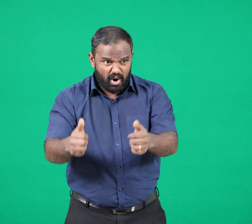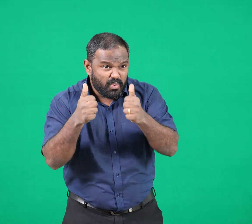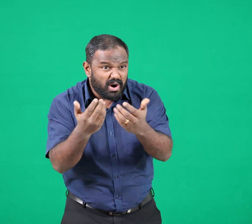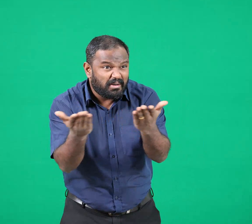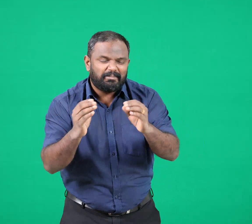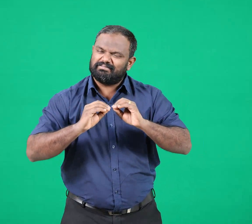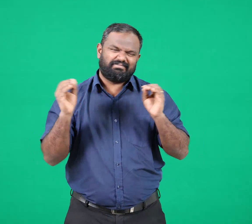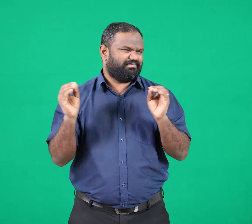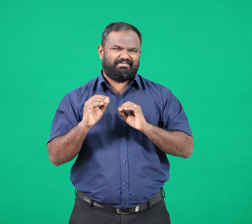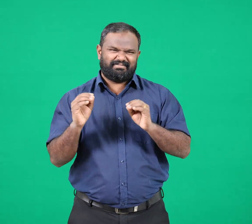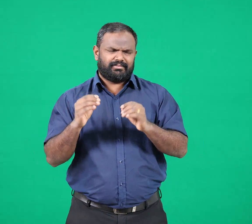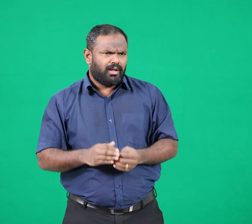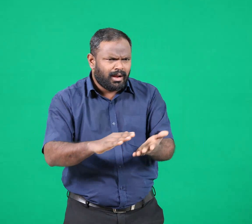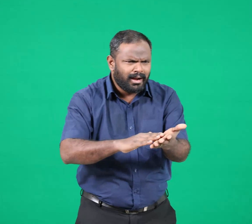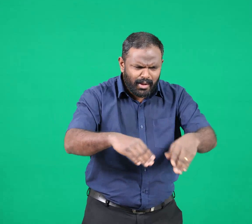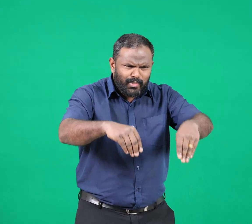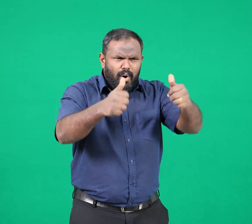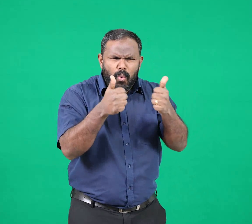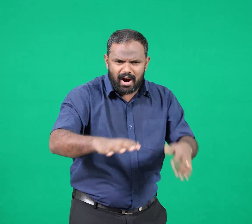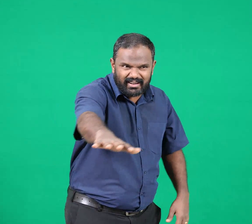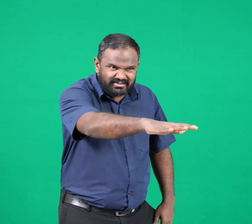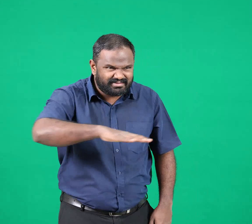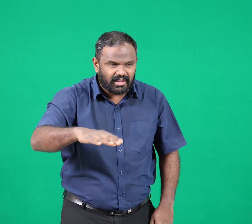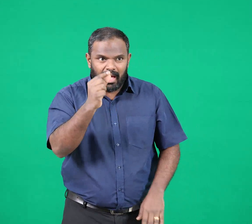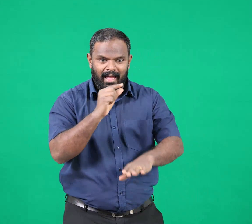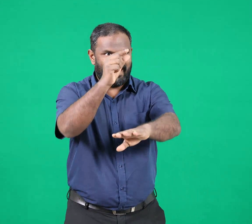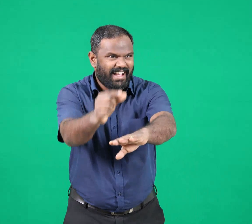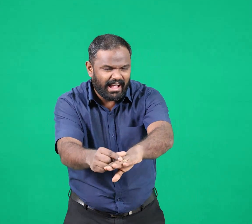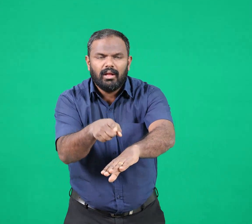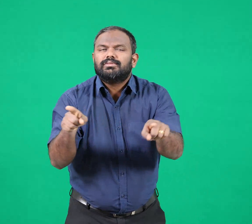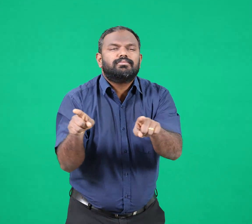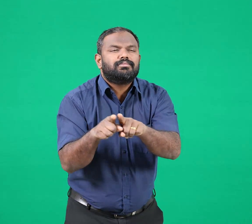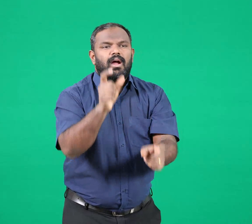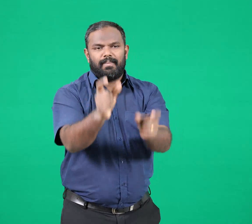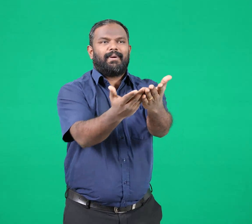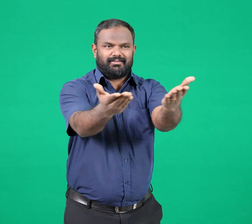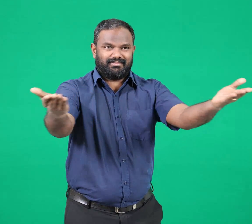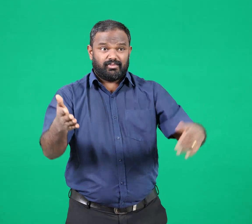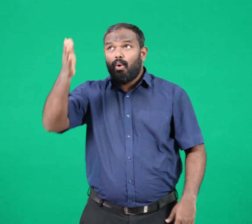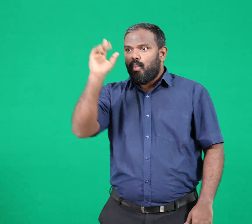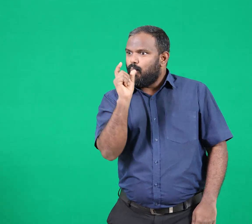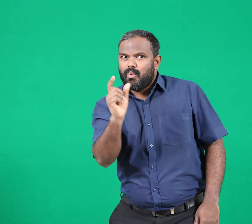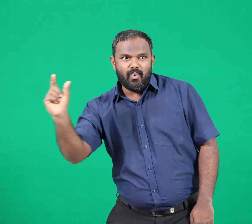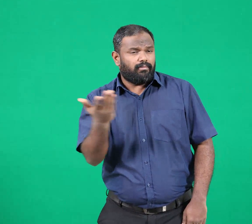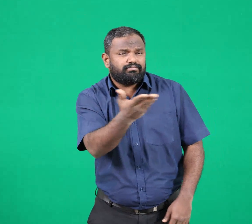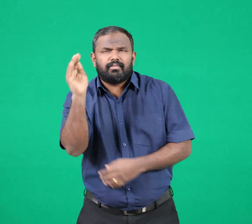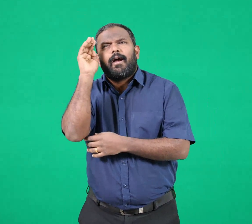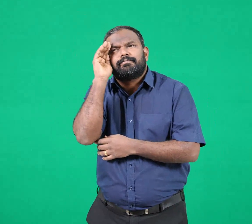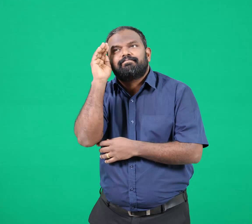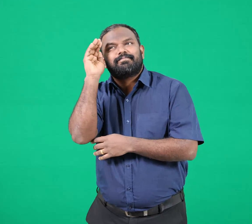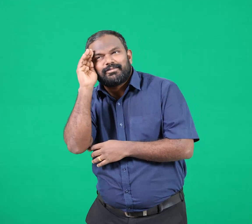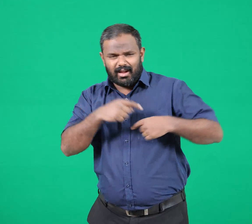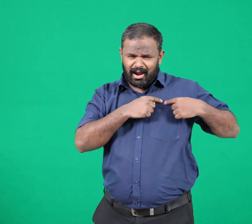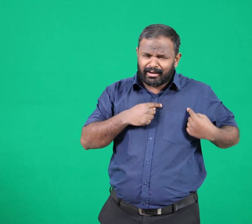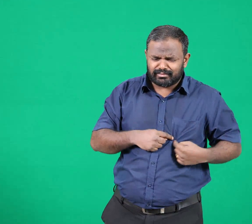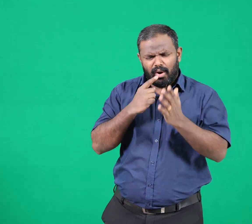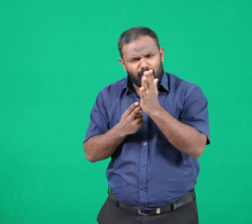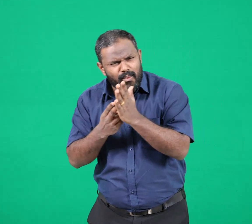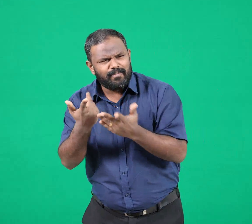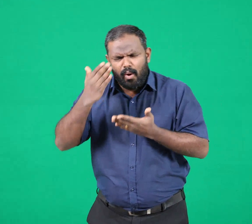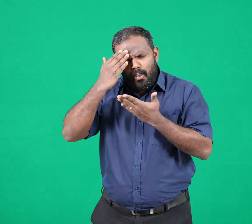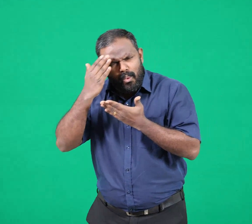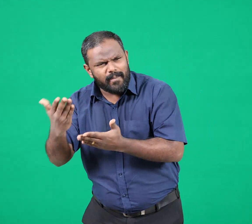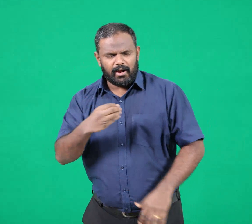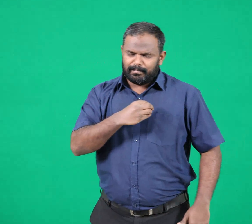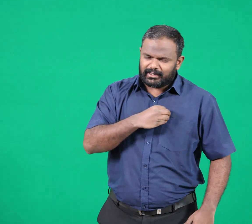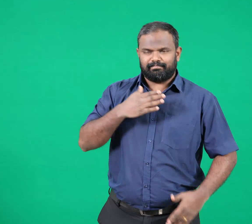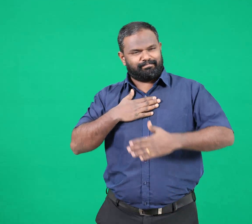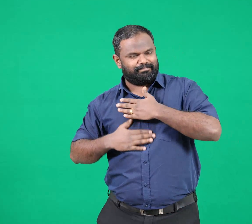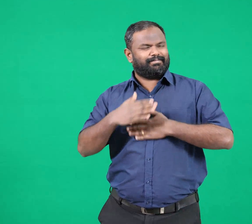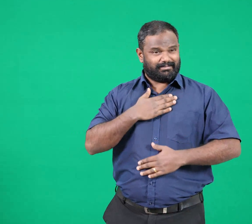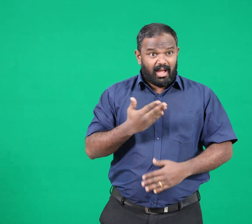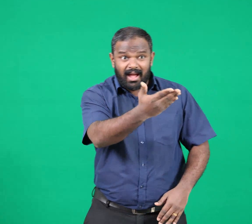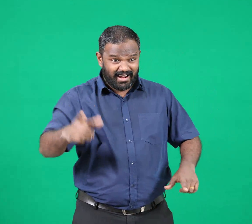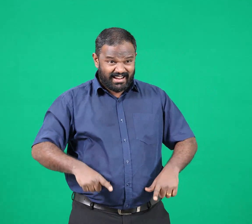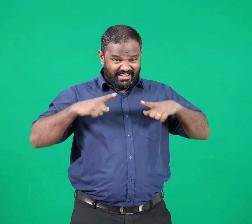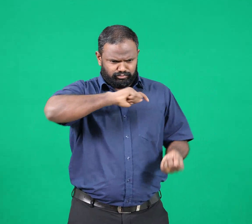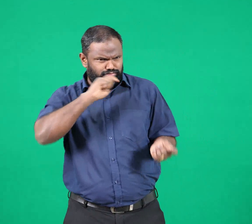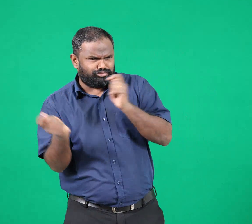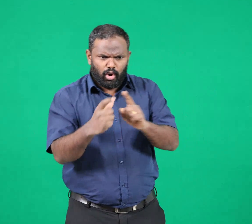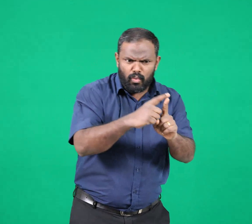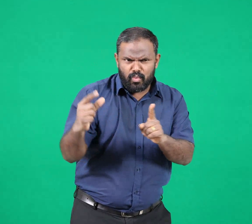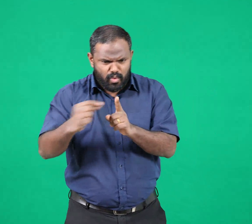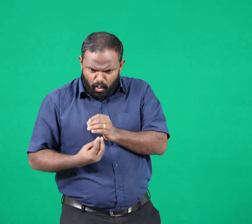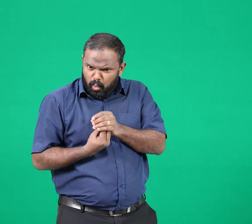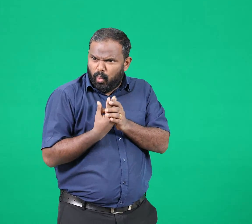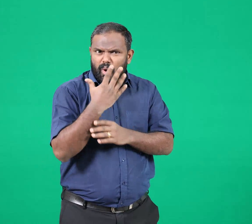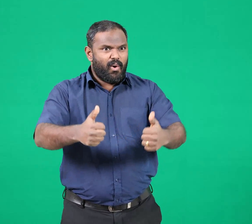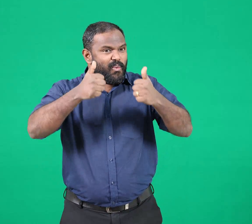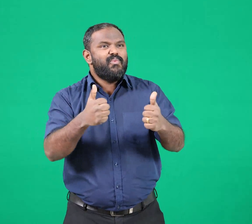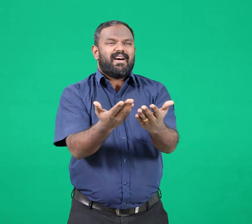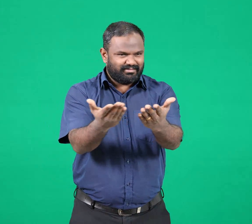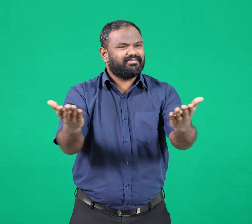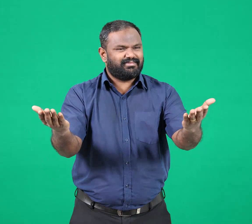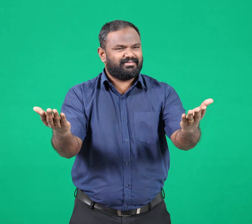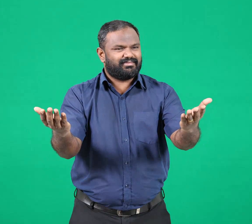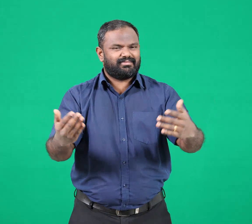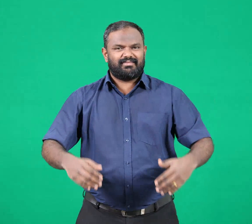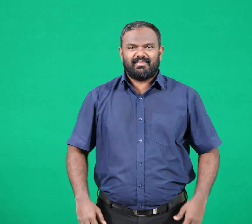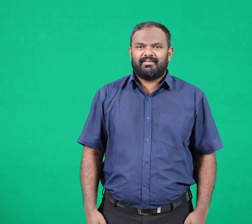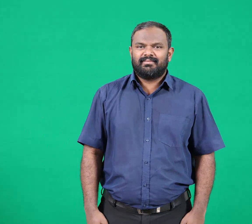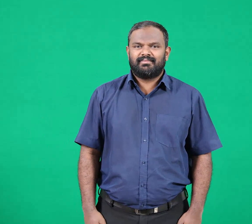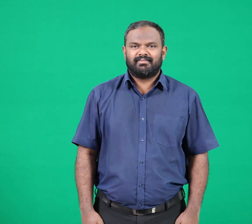But the seeds on good soil are those with a noble and good heart, who hear the word, cling to it, and by persevering produce a crop.